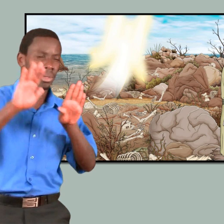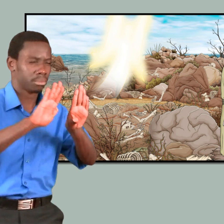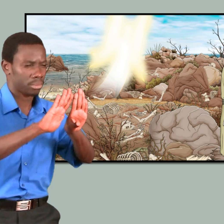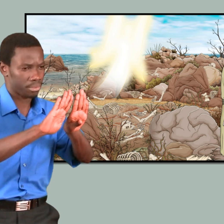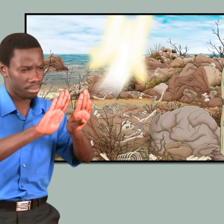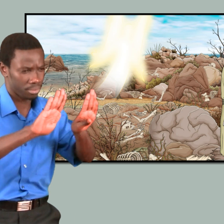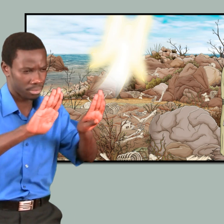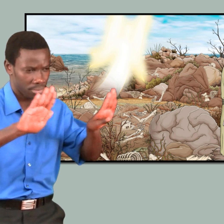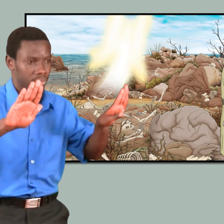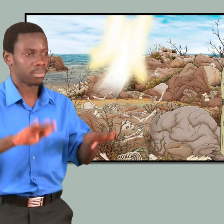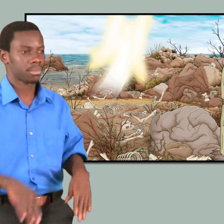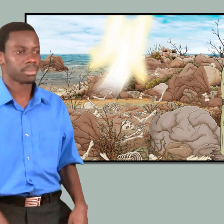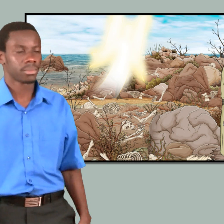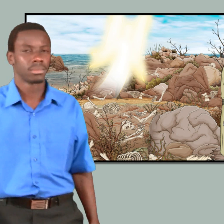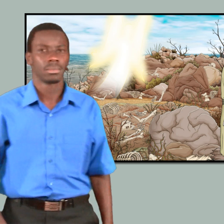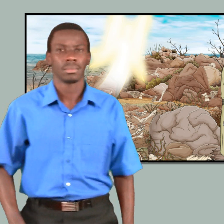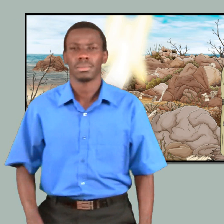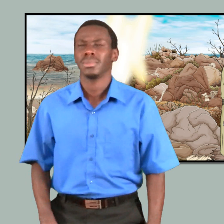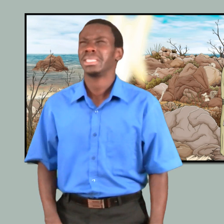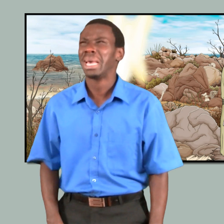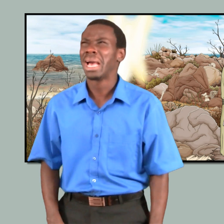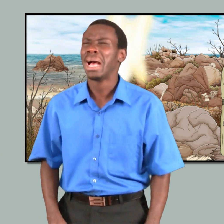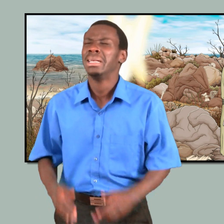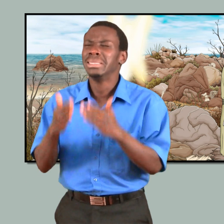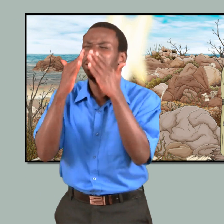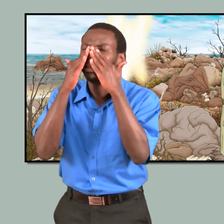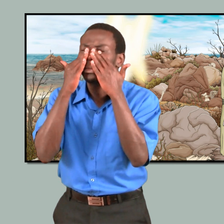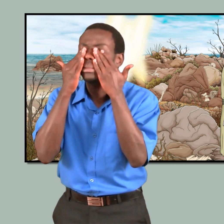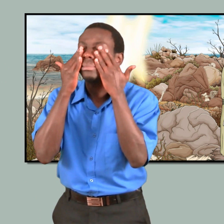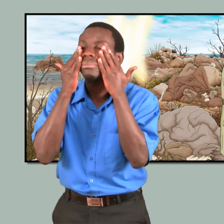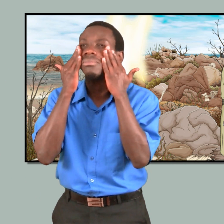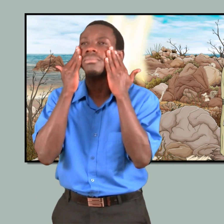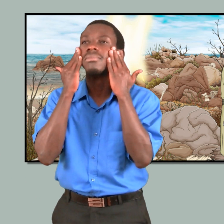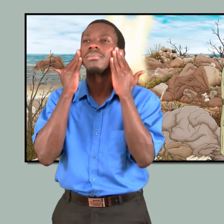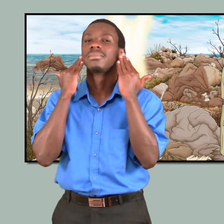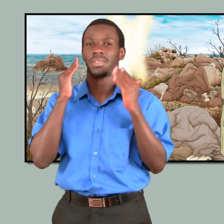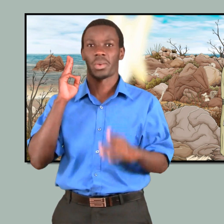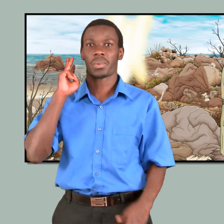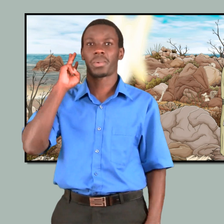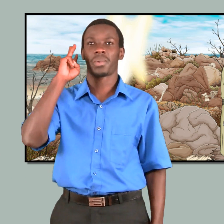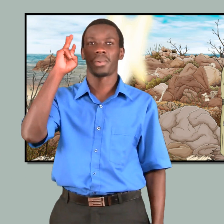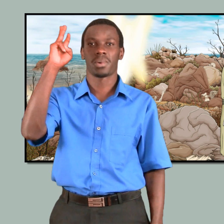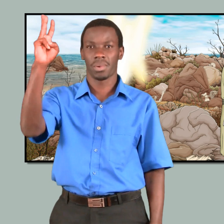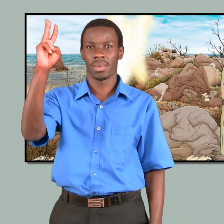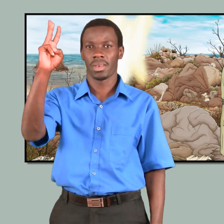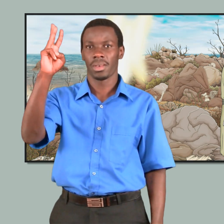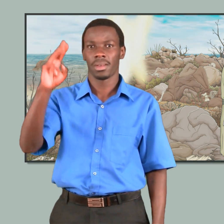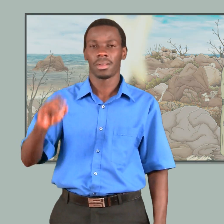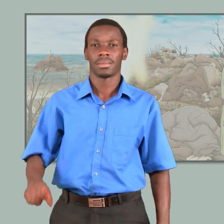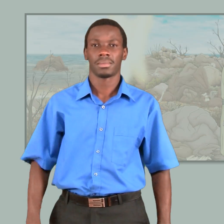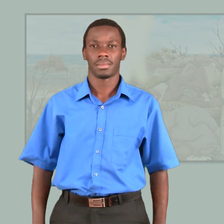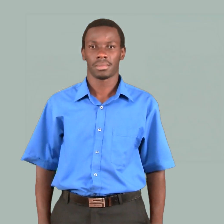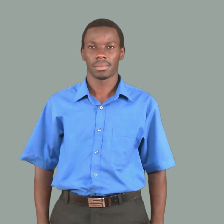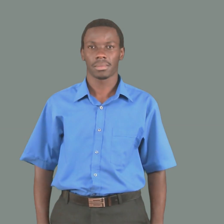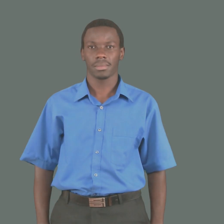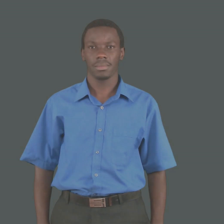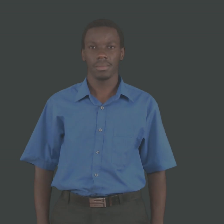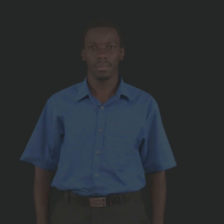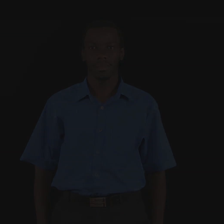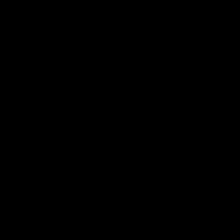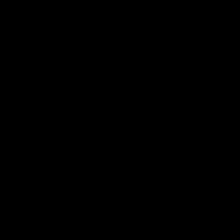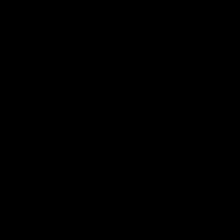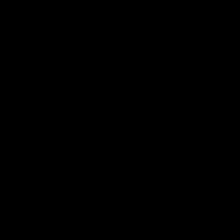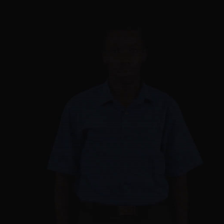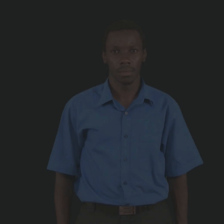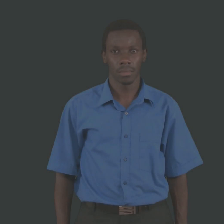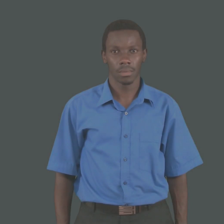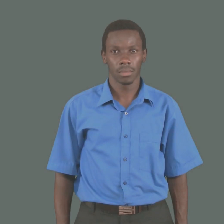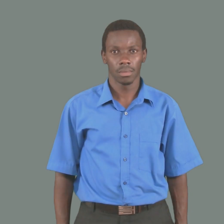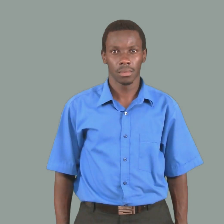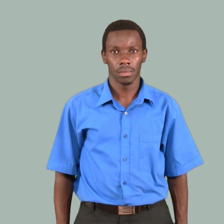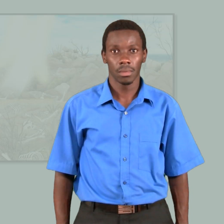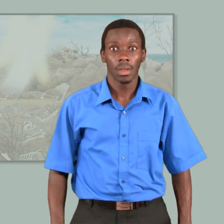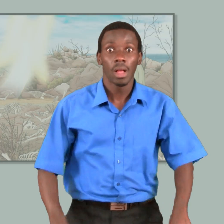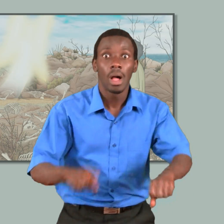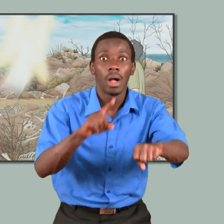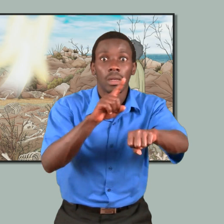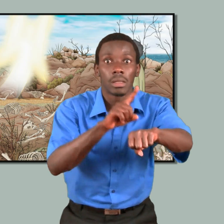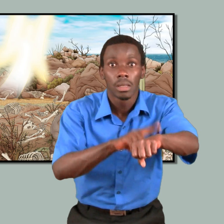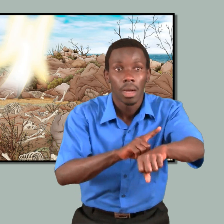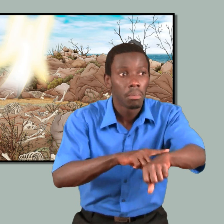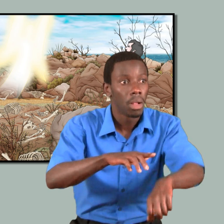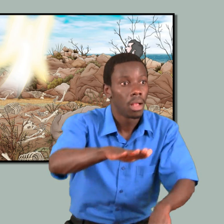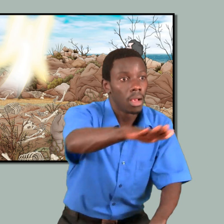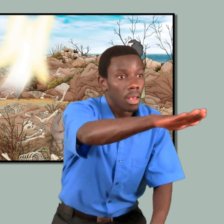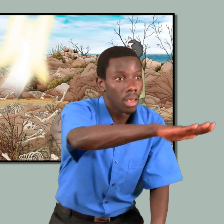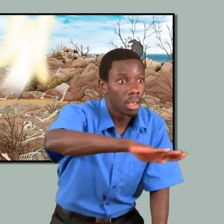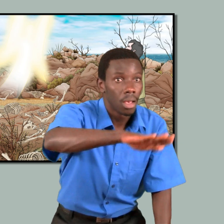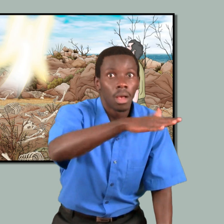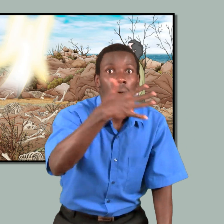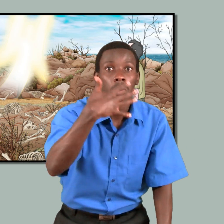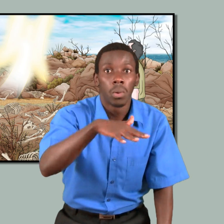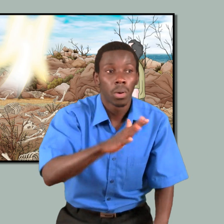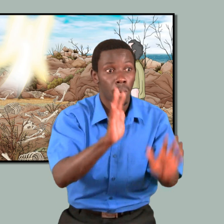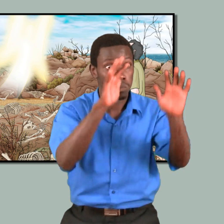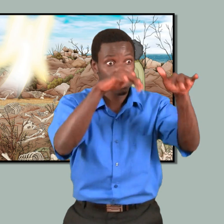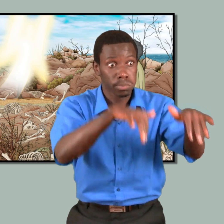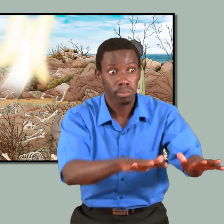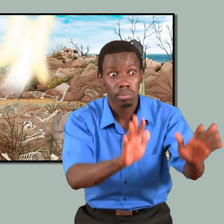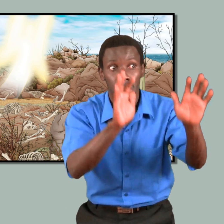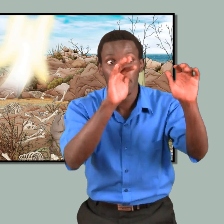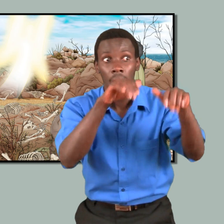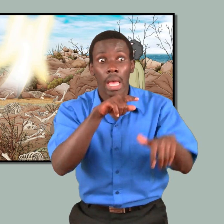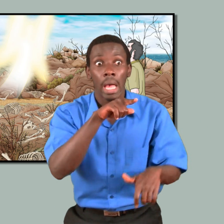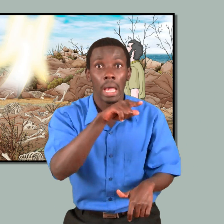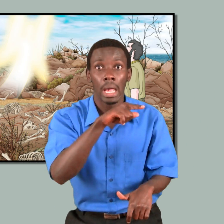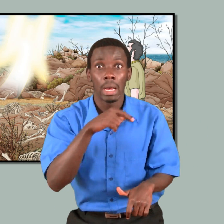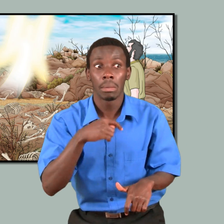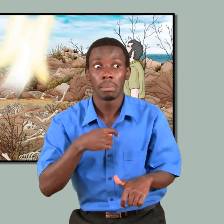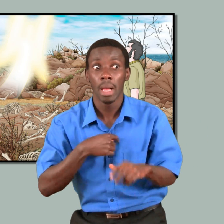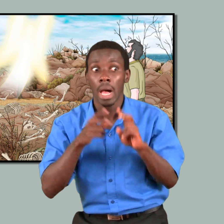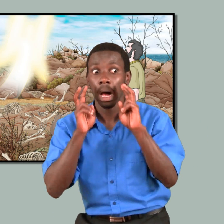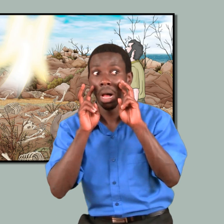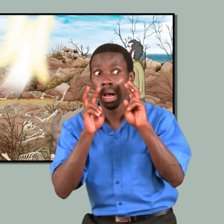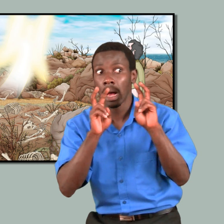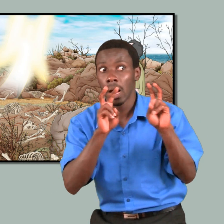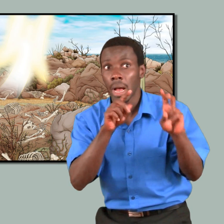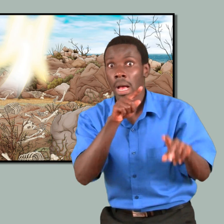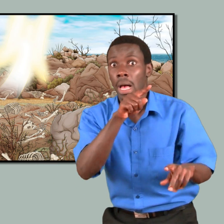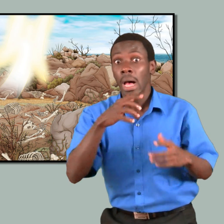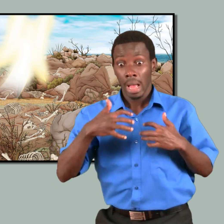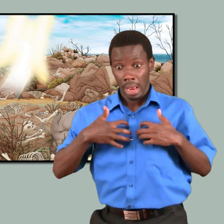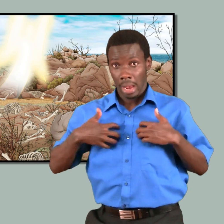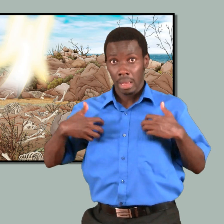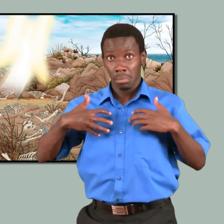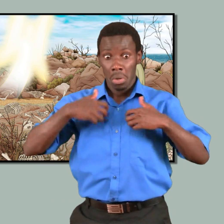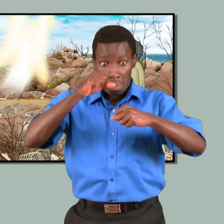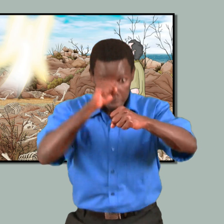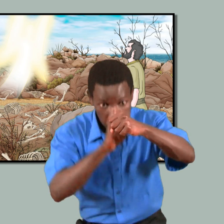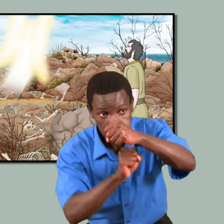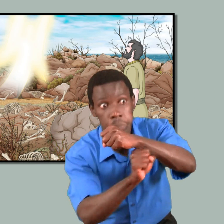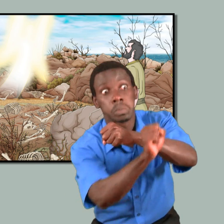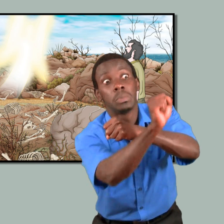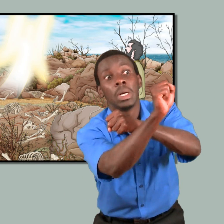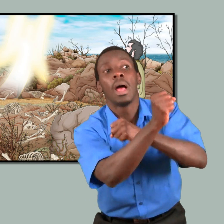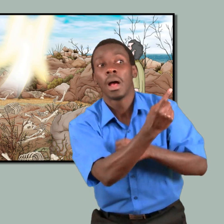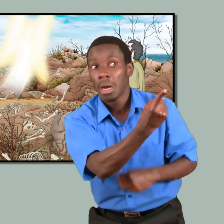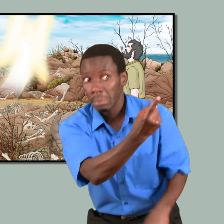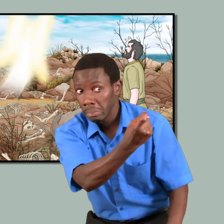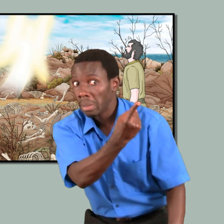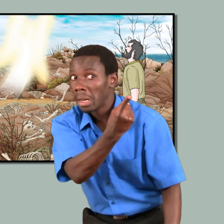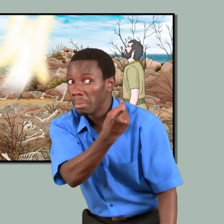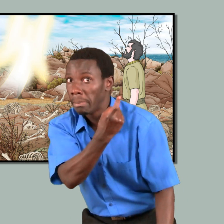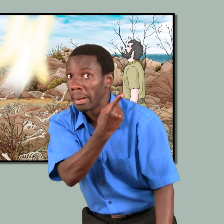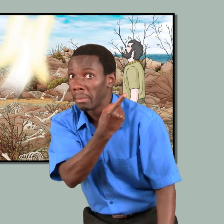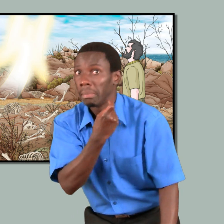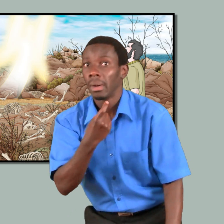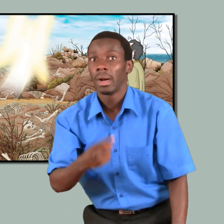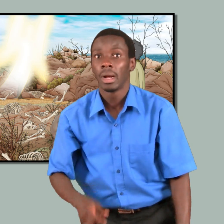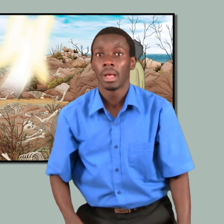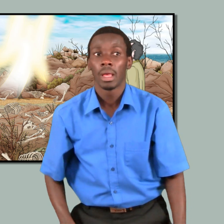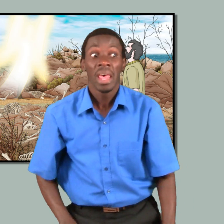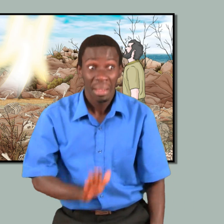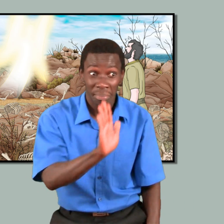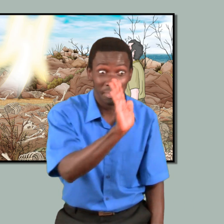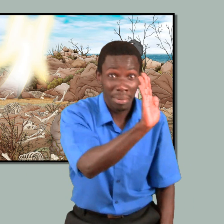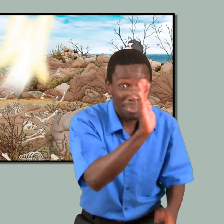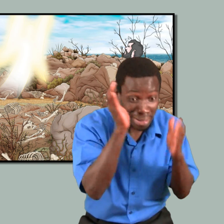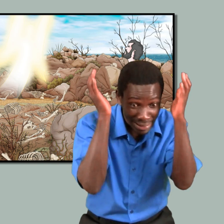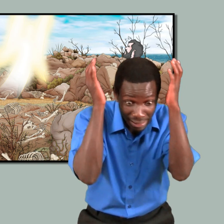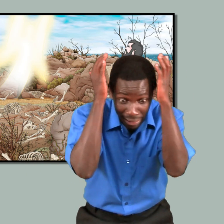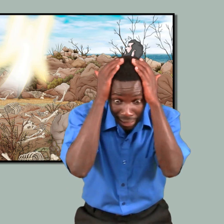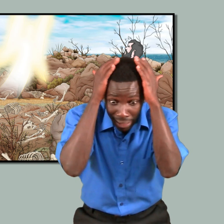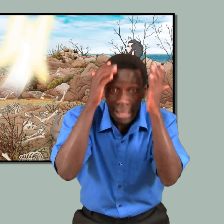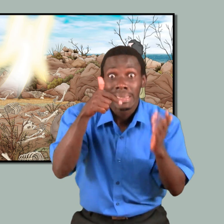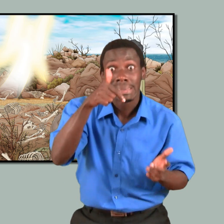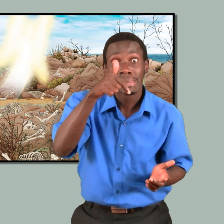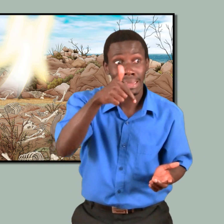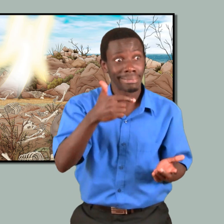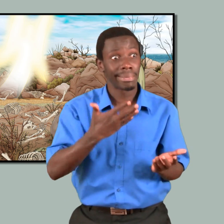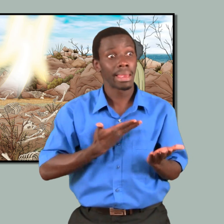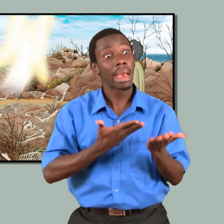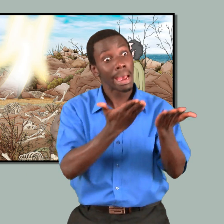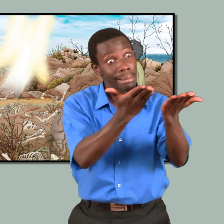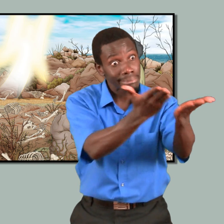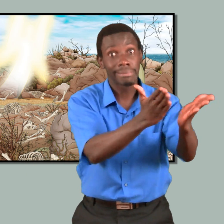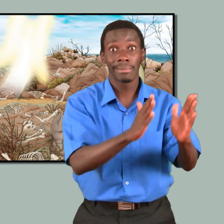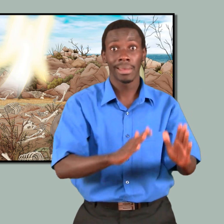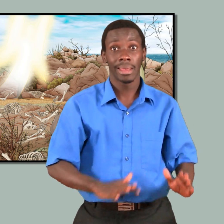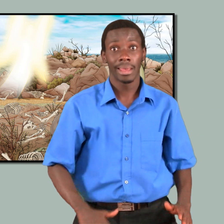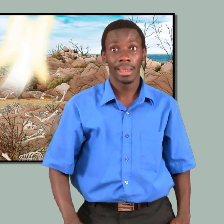nor will the sun beat down upon them, nor any scorching heat.’ For the Lamb in the center of the throne will be their shepherd.